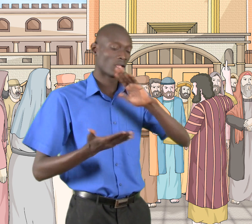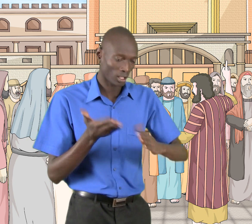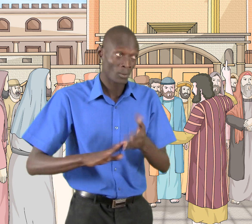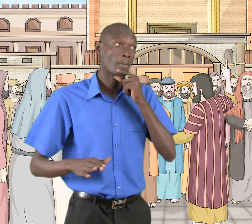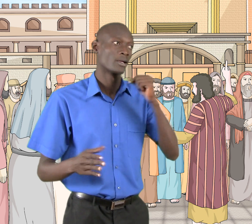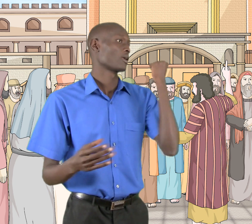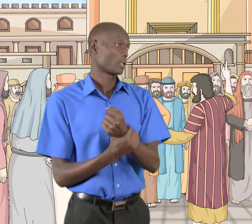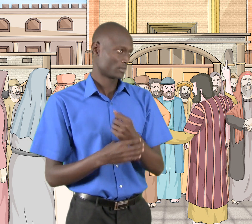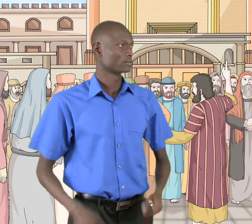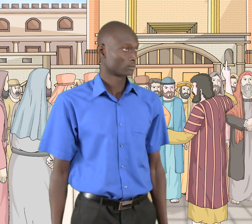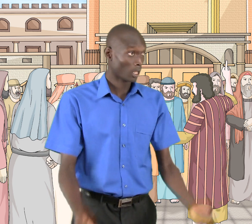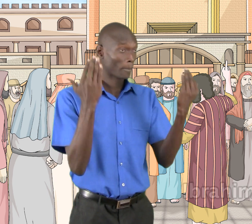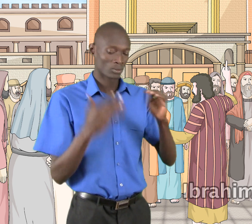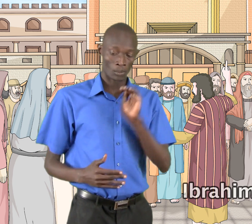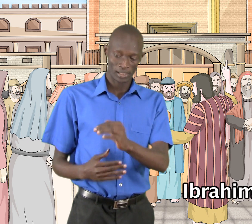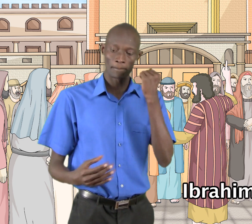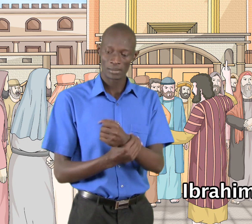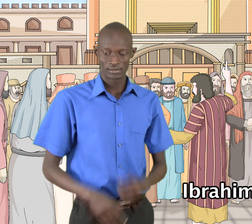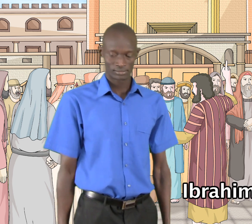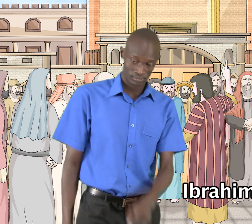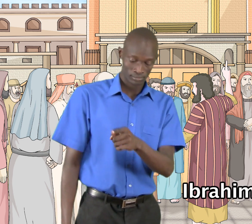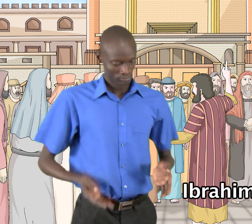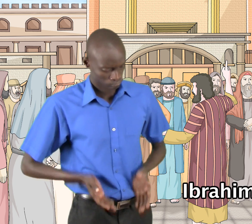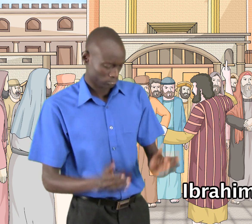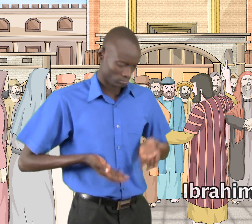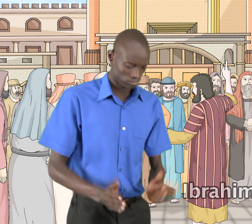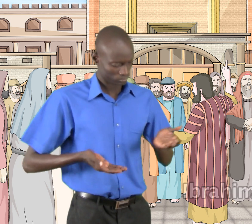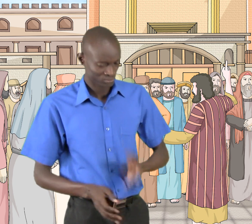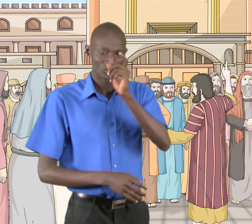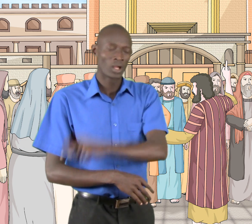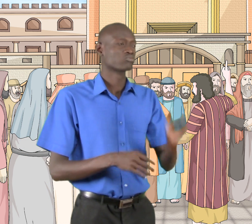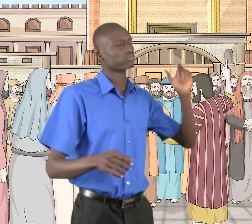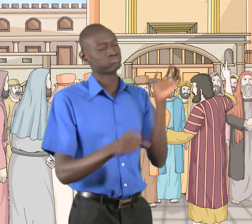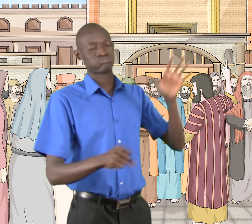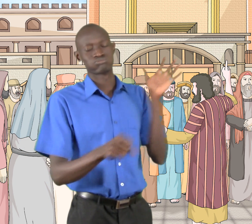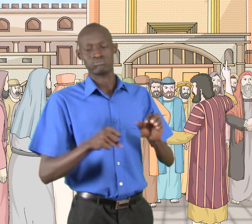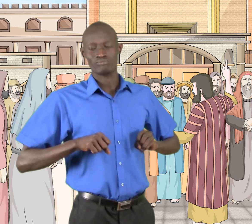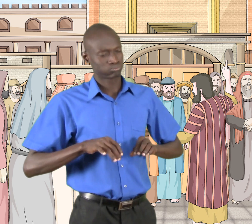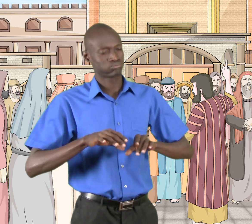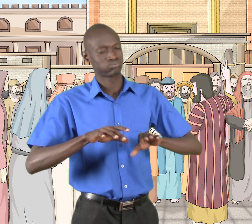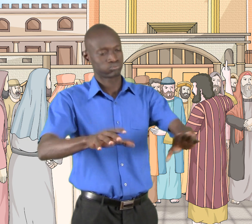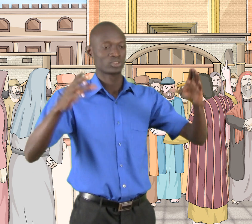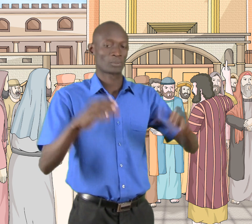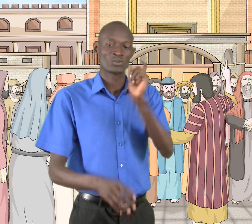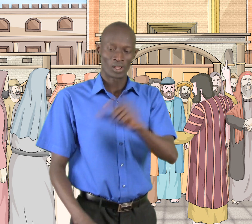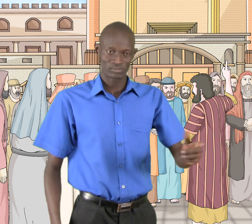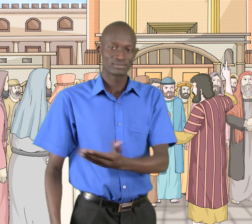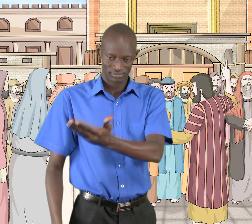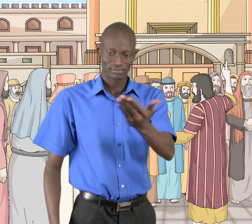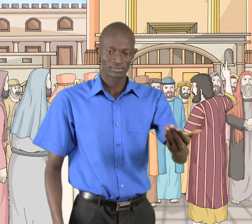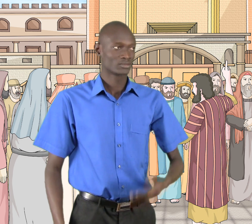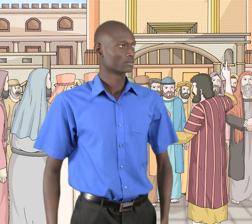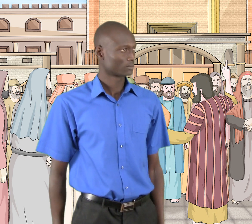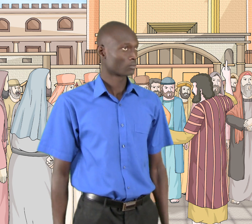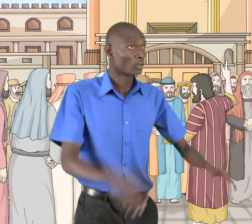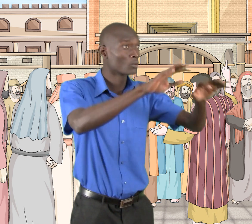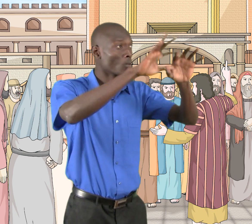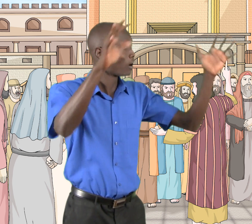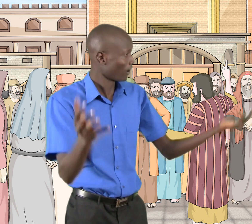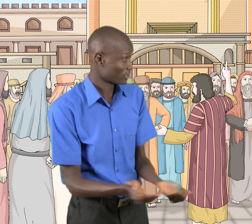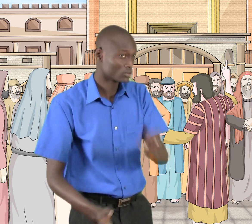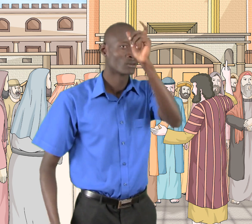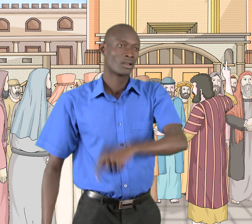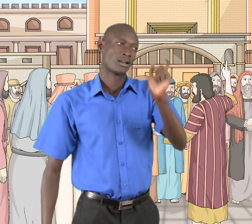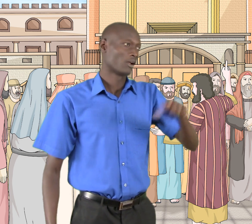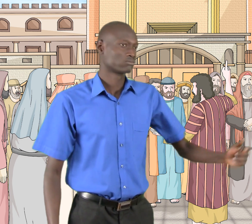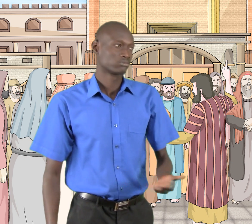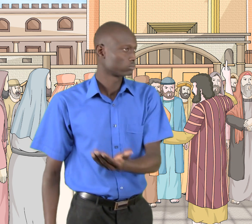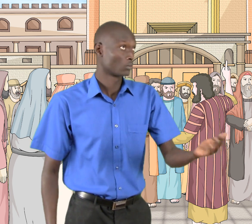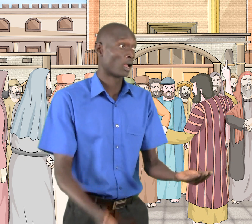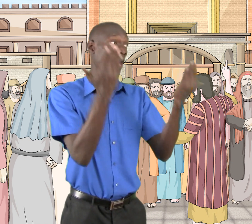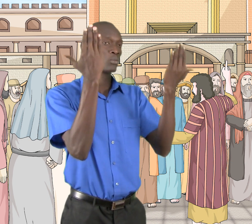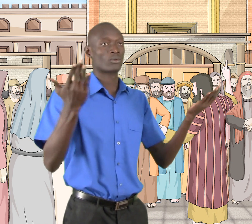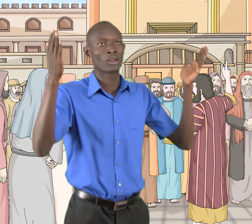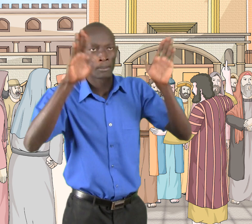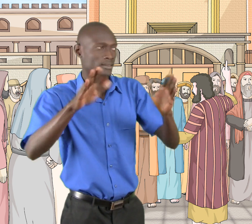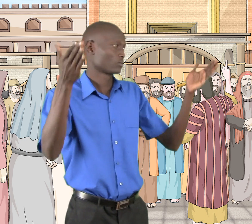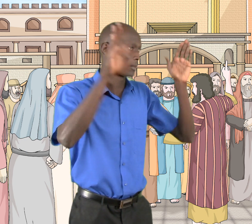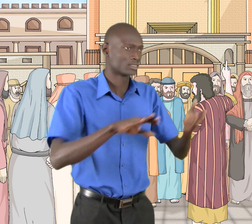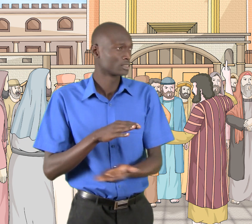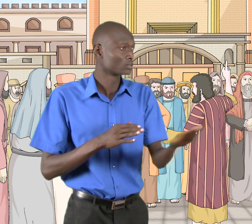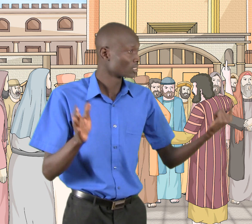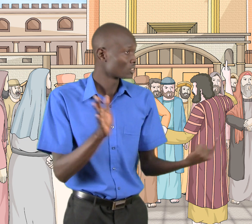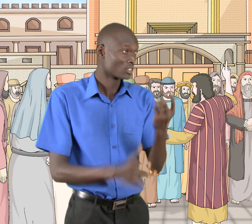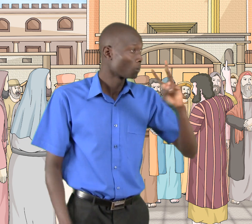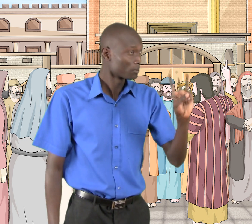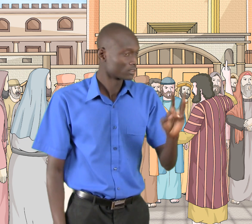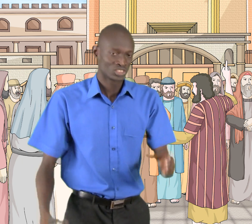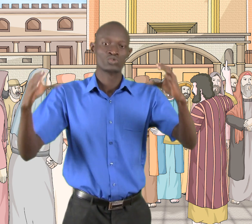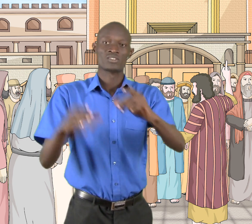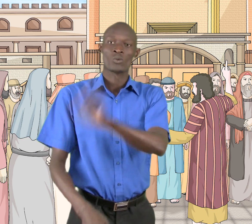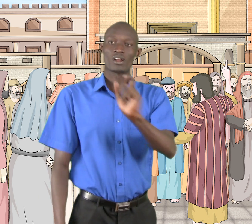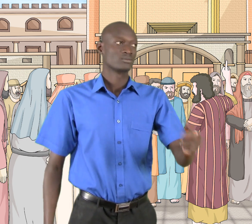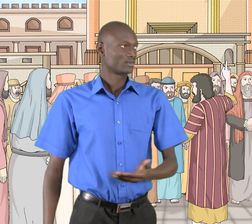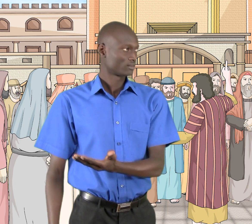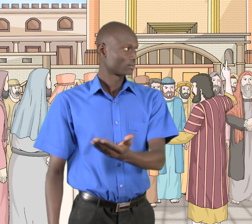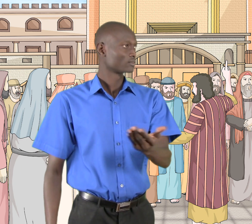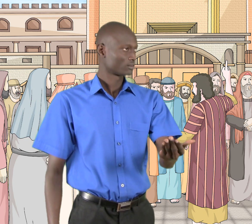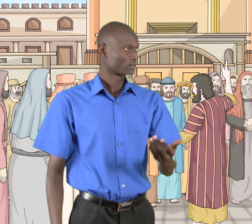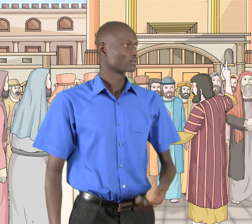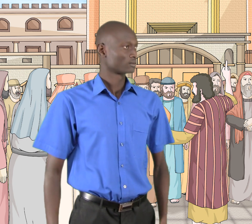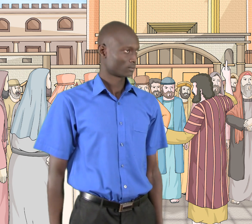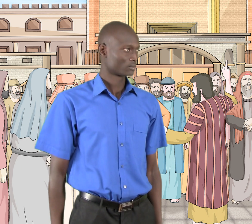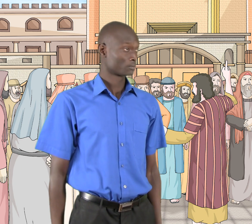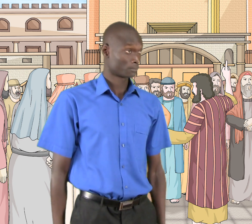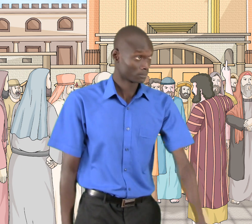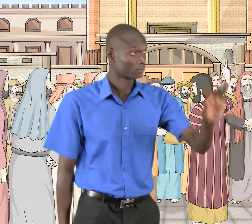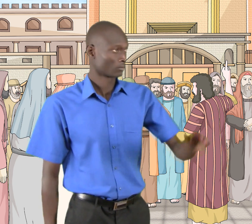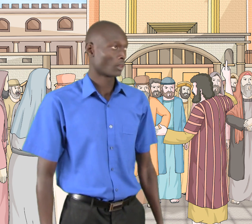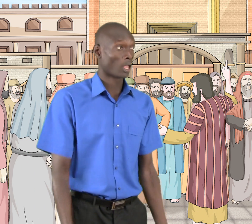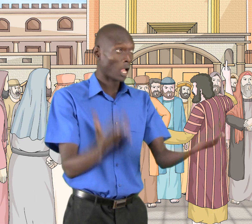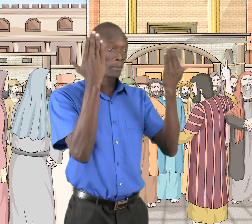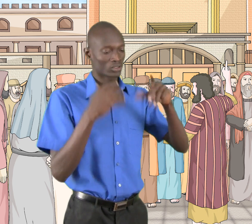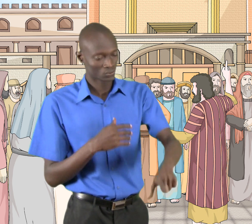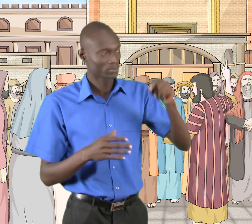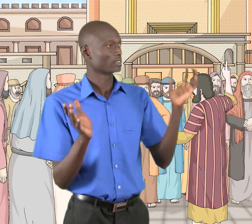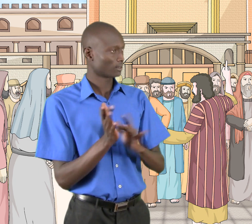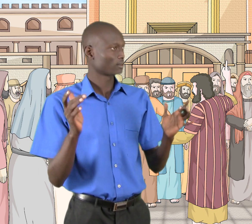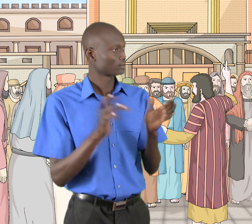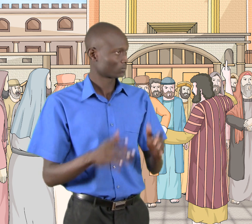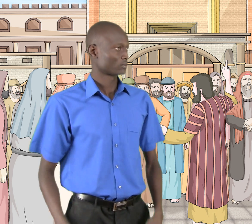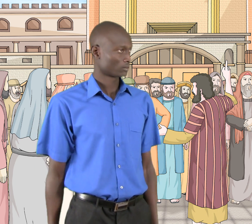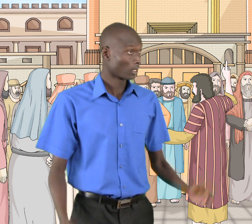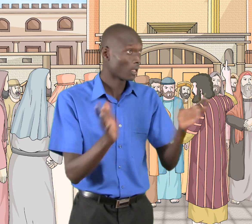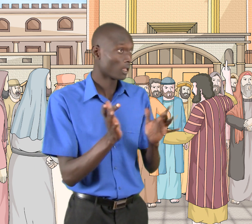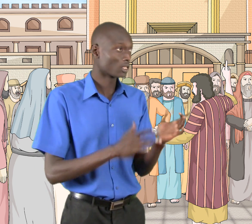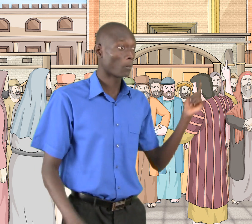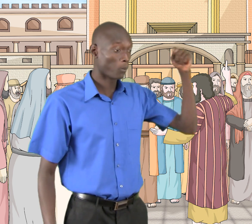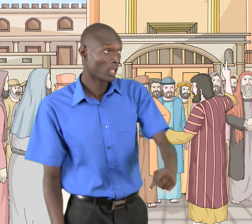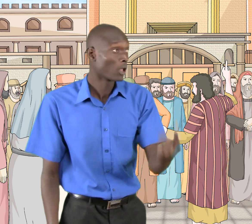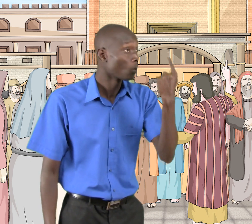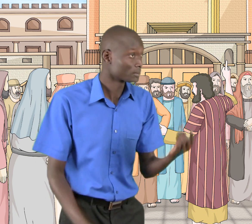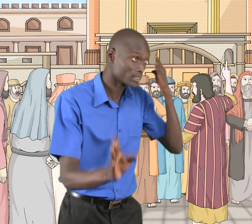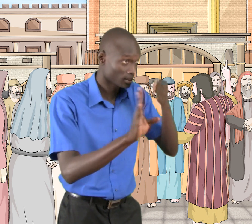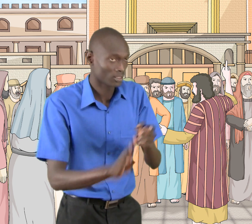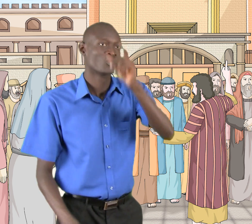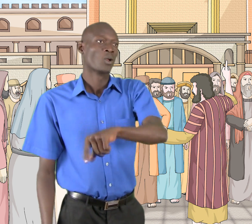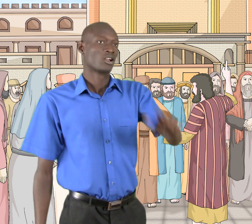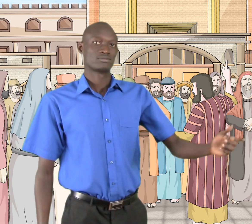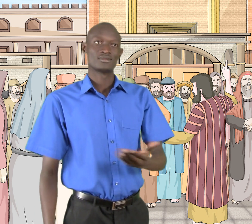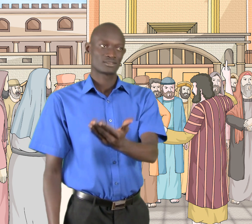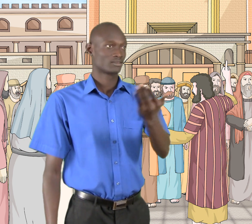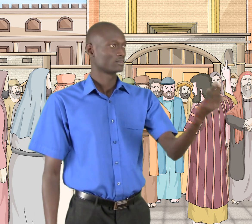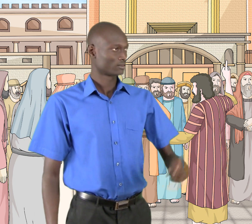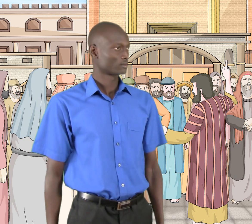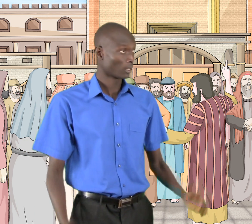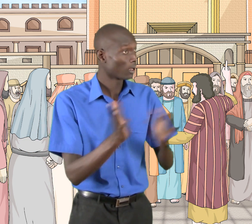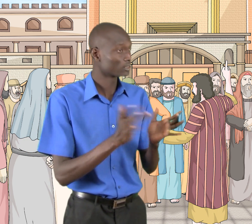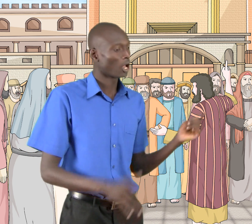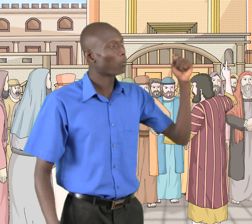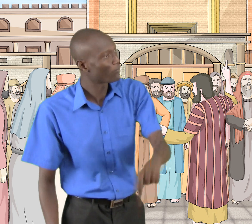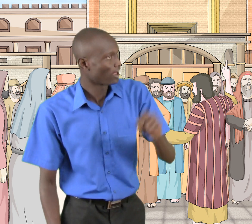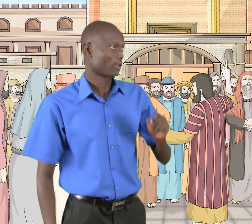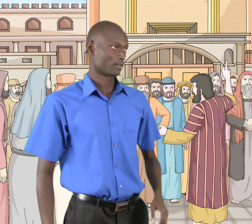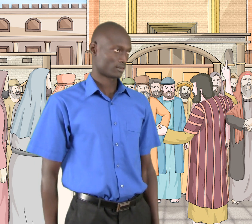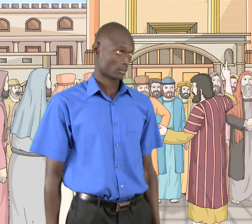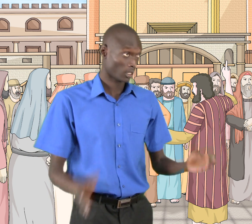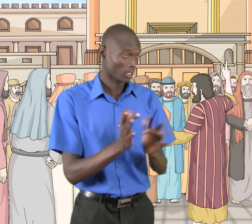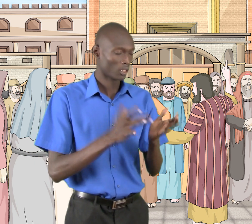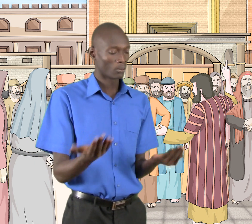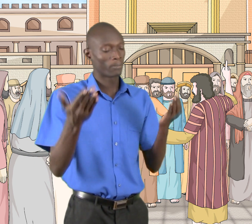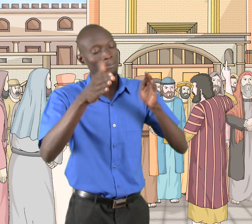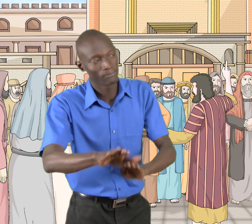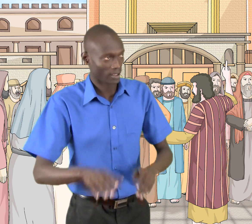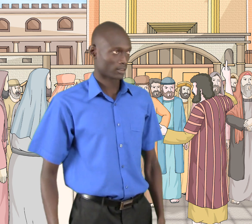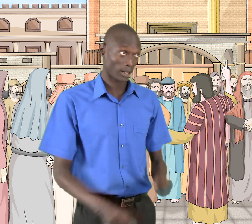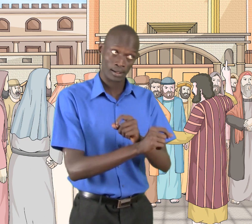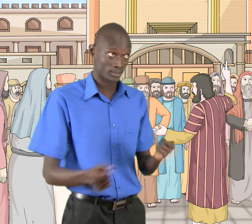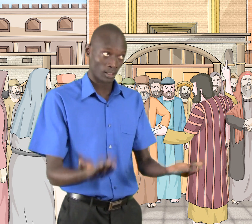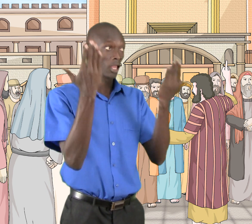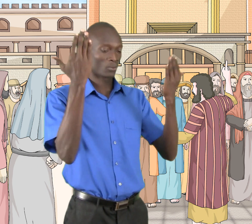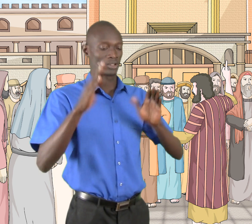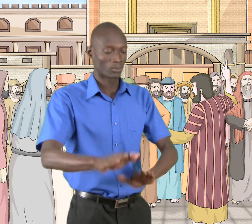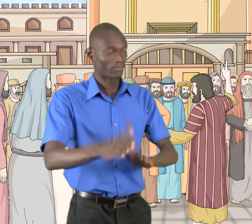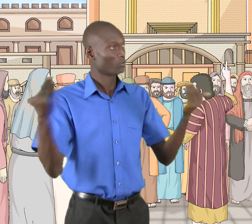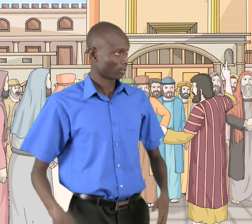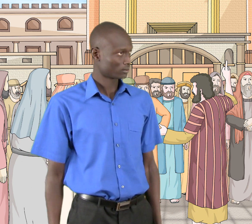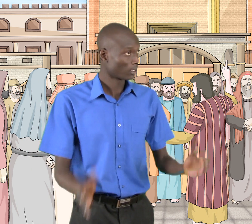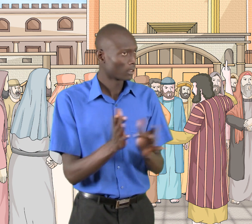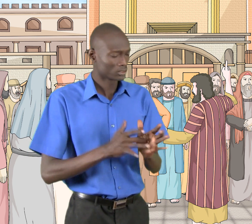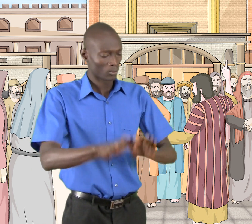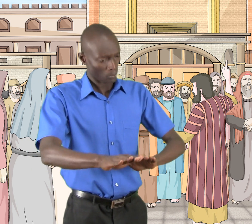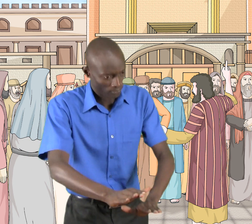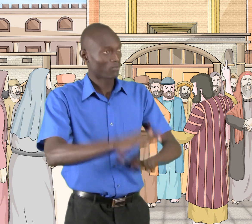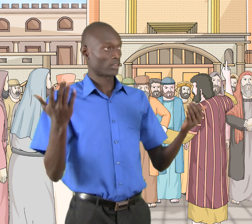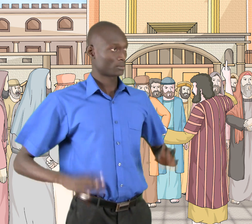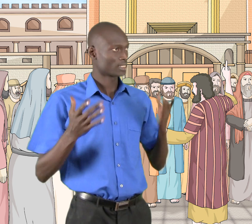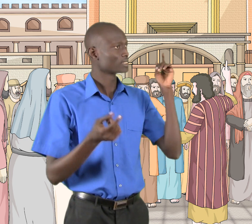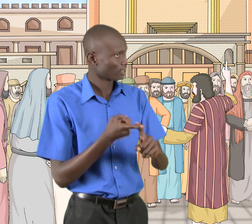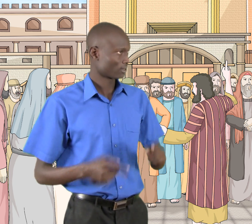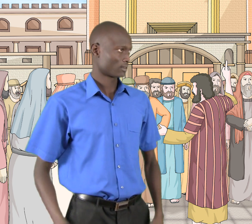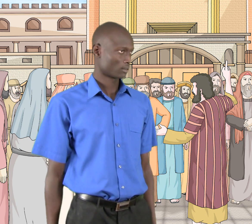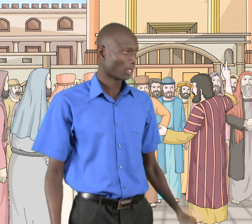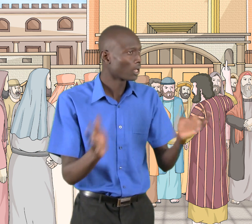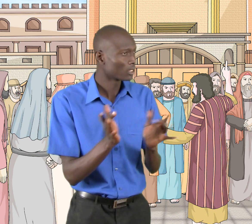And you are sons of the prophets and of the covenant God made with your fathers when He said to Abraham, ‘Through your offspring all the families of the earth will be blessed.’